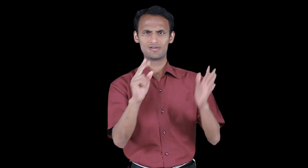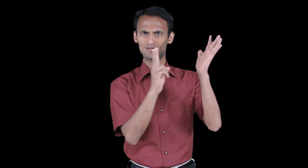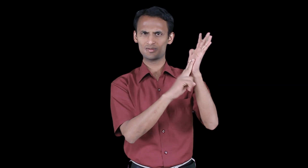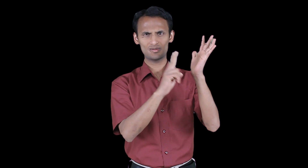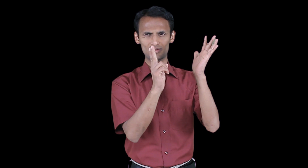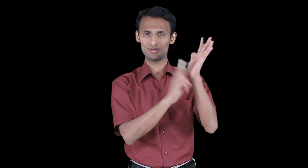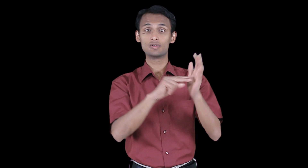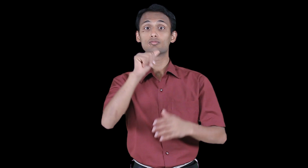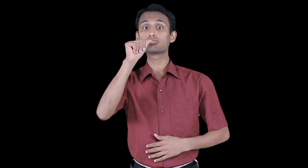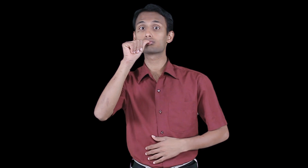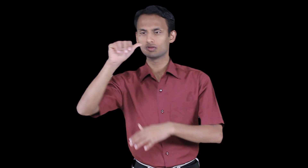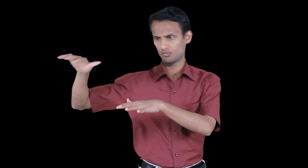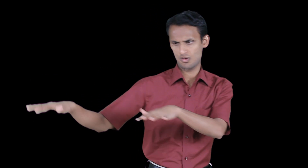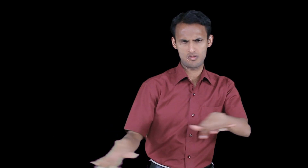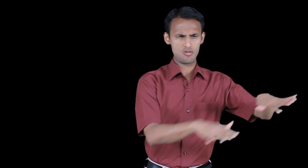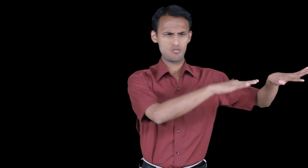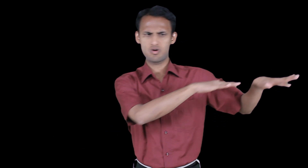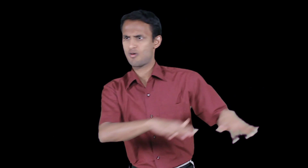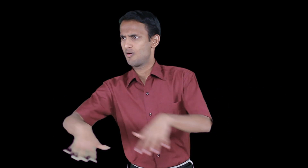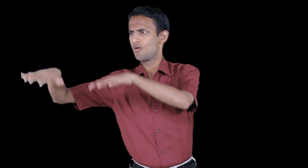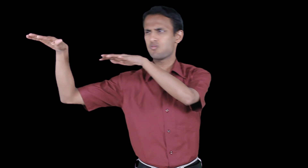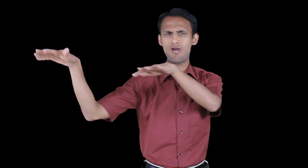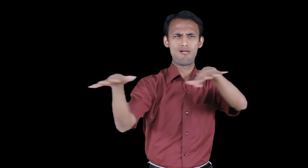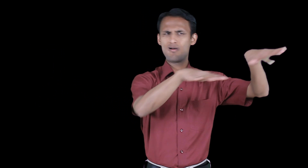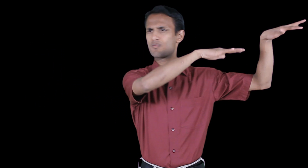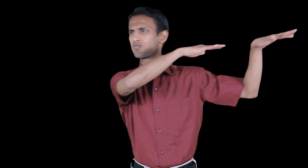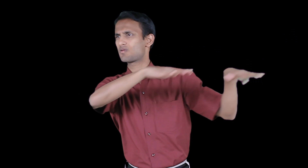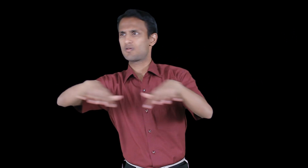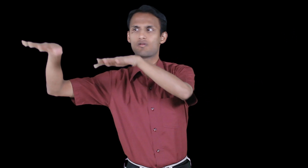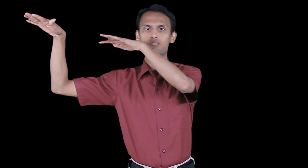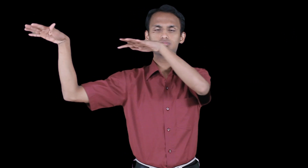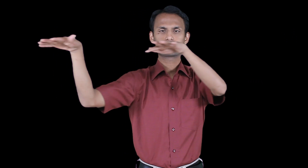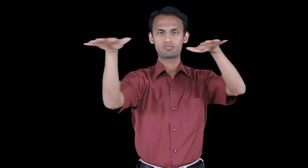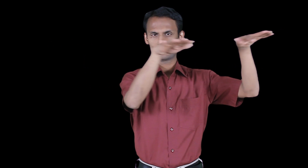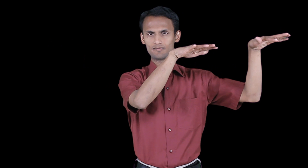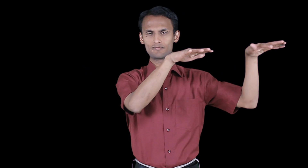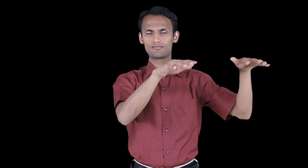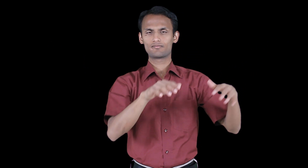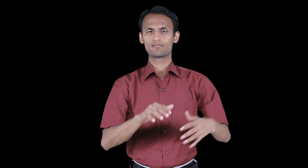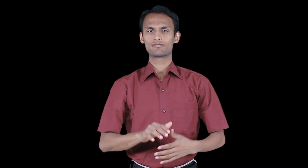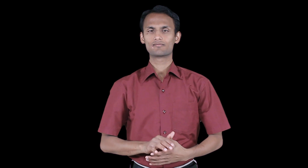Noah and the flood